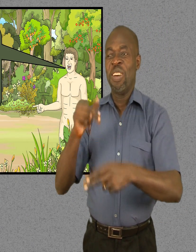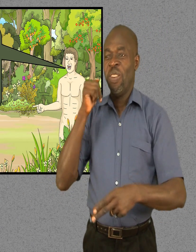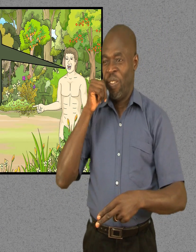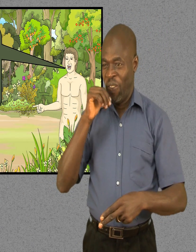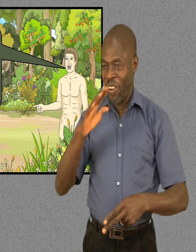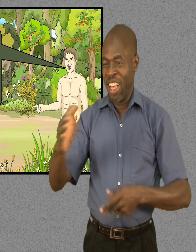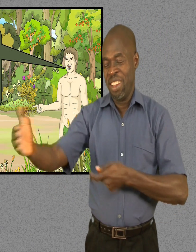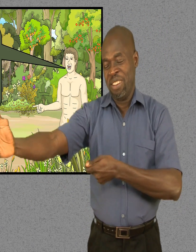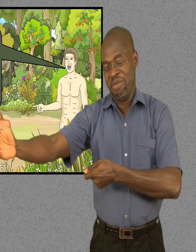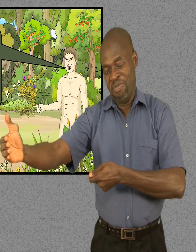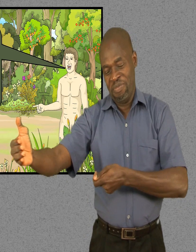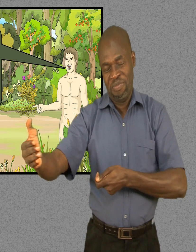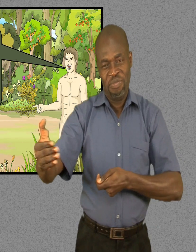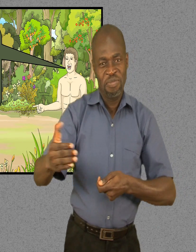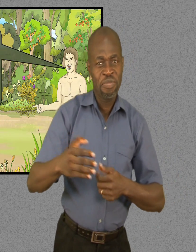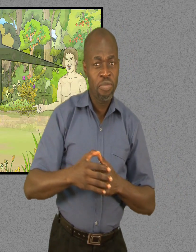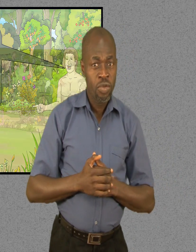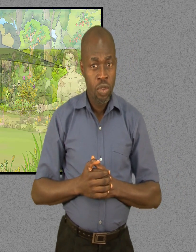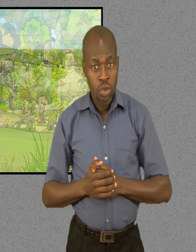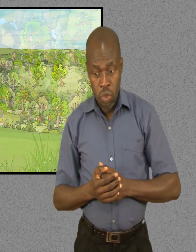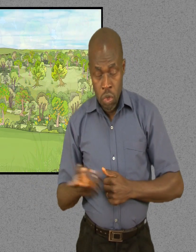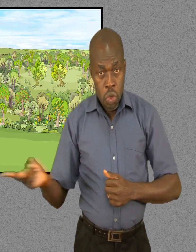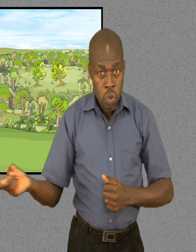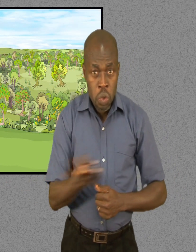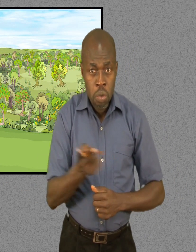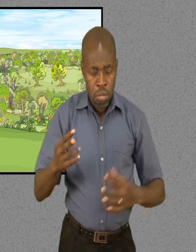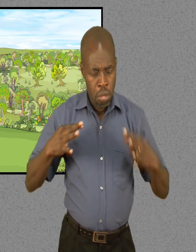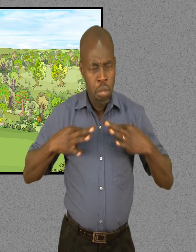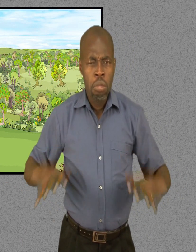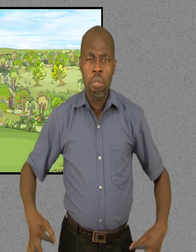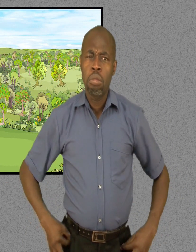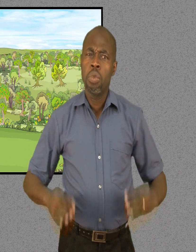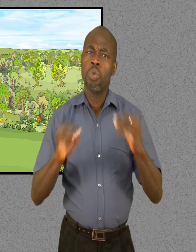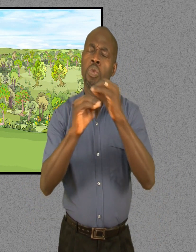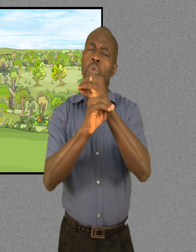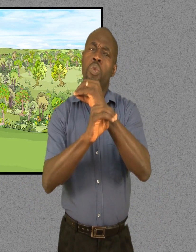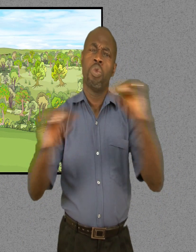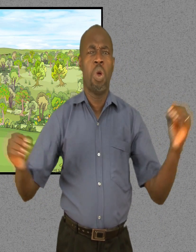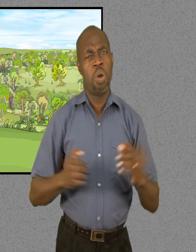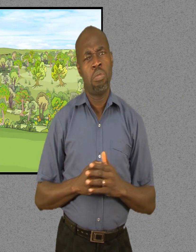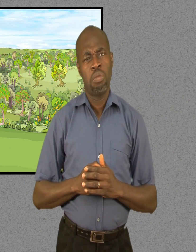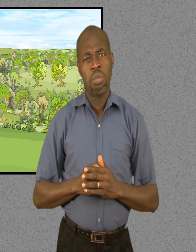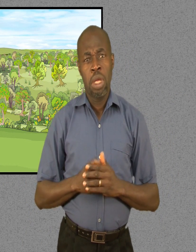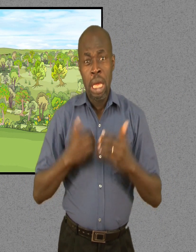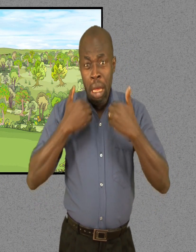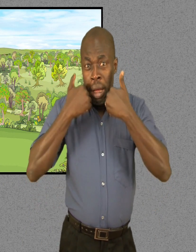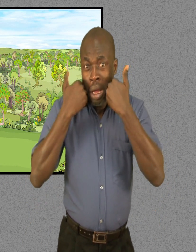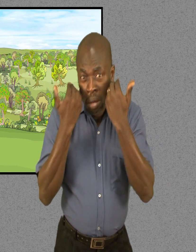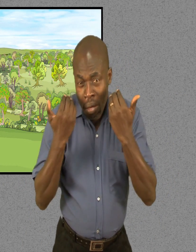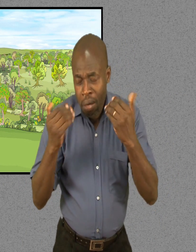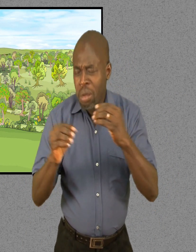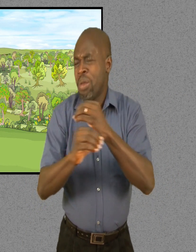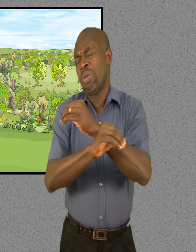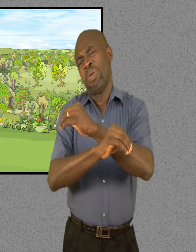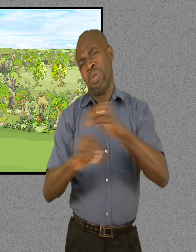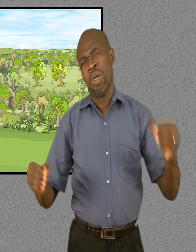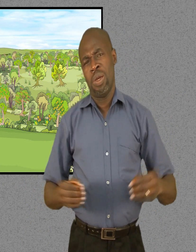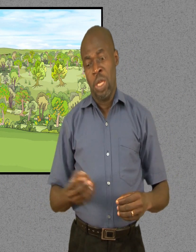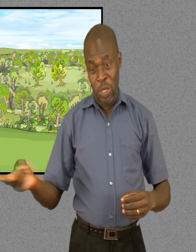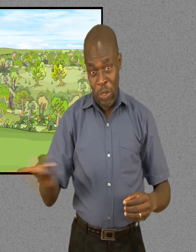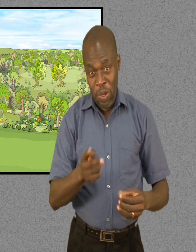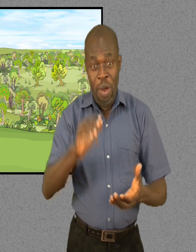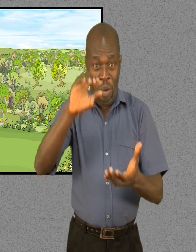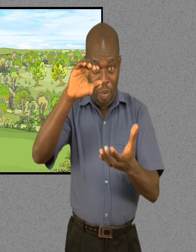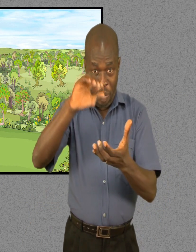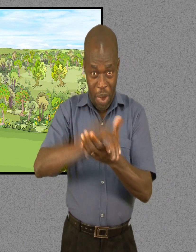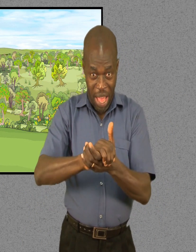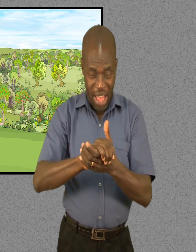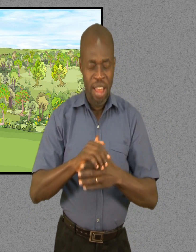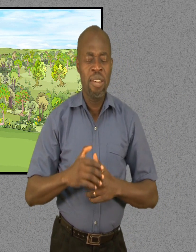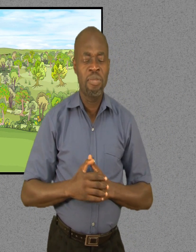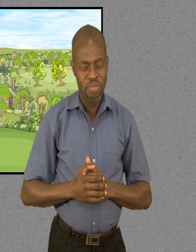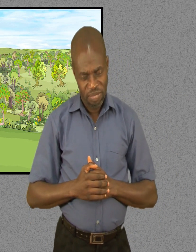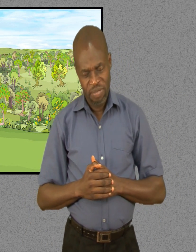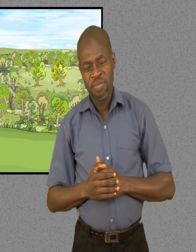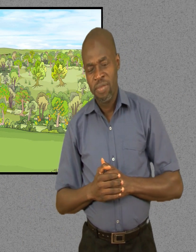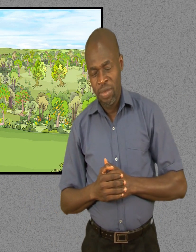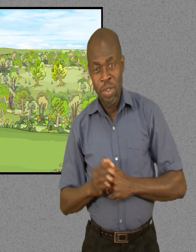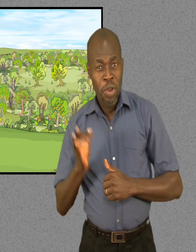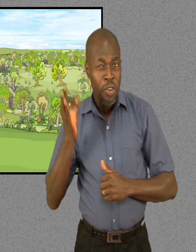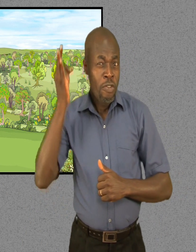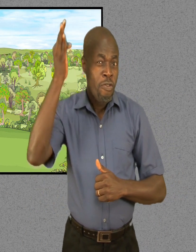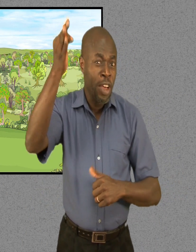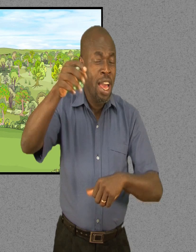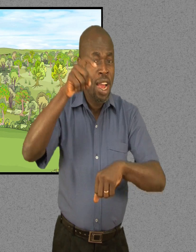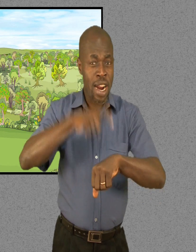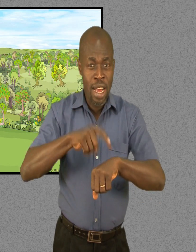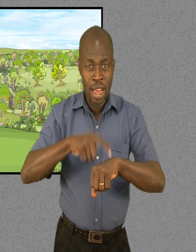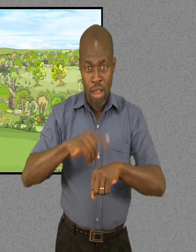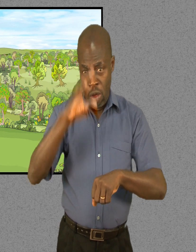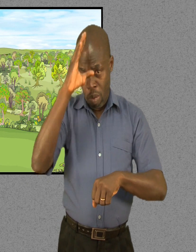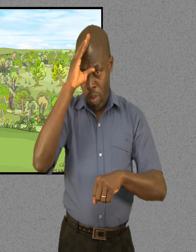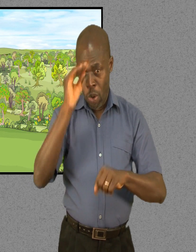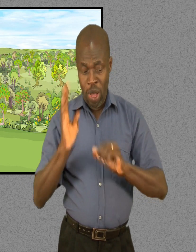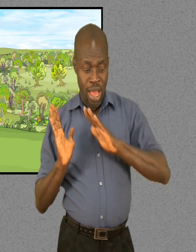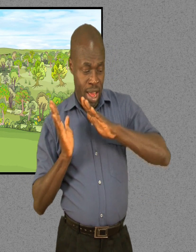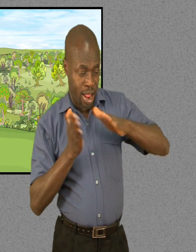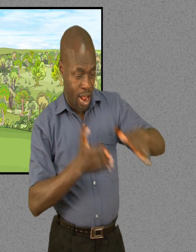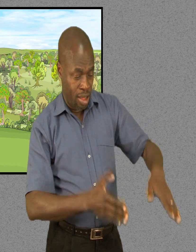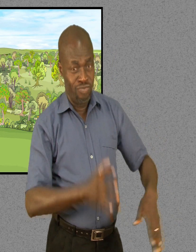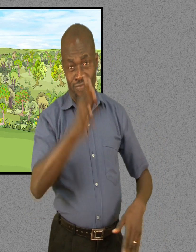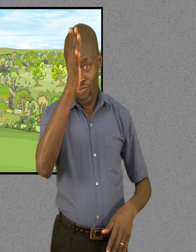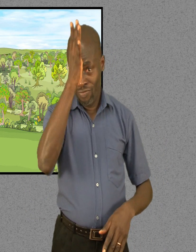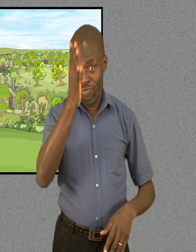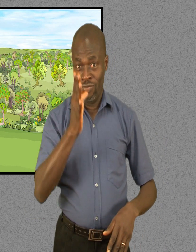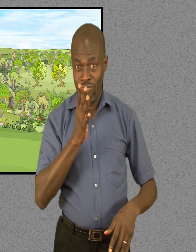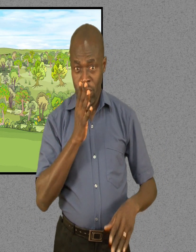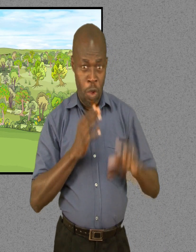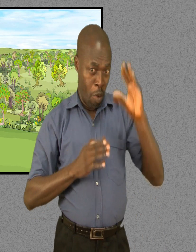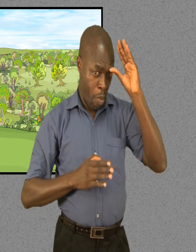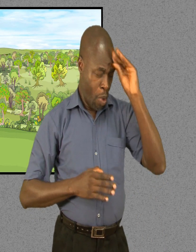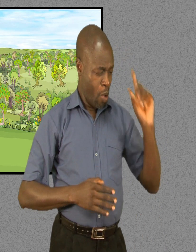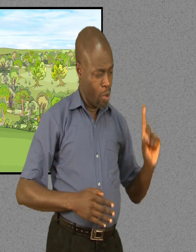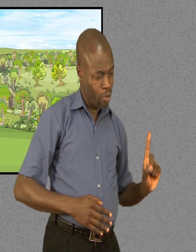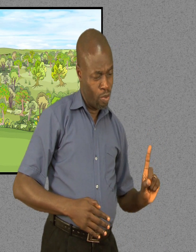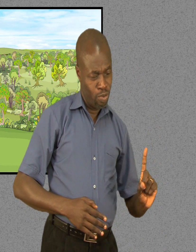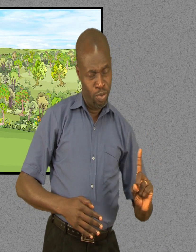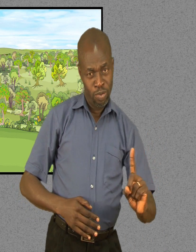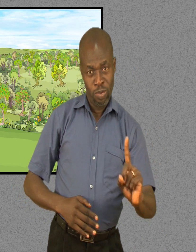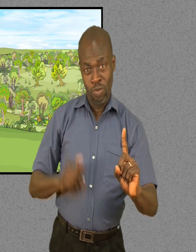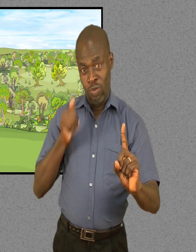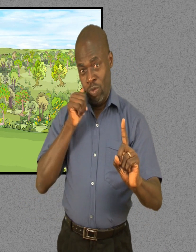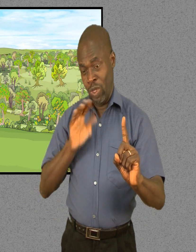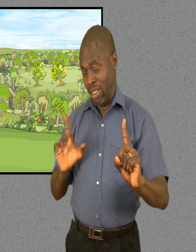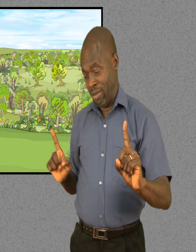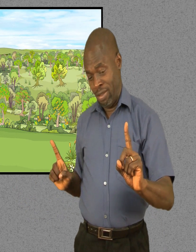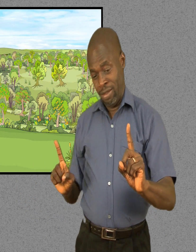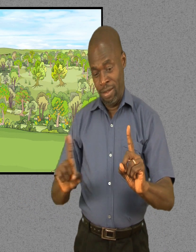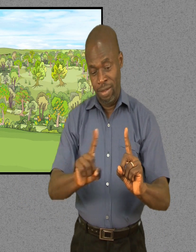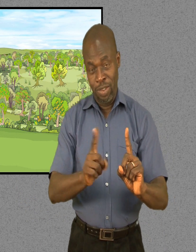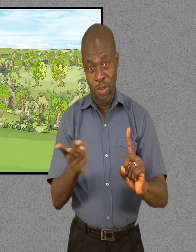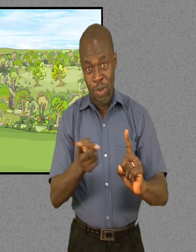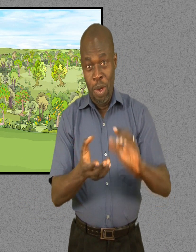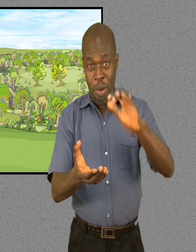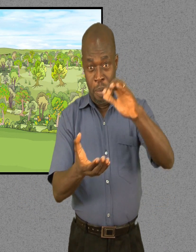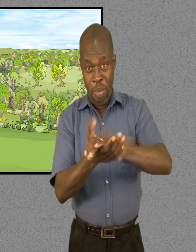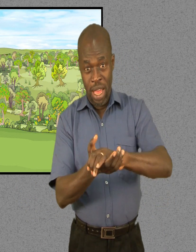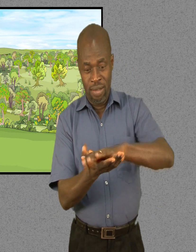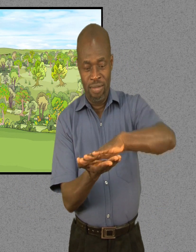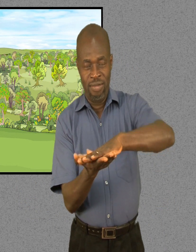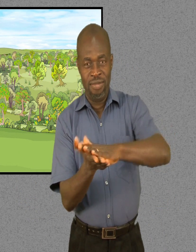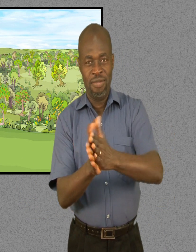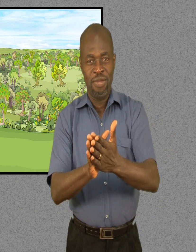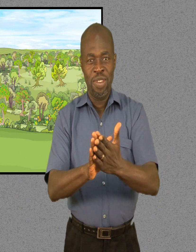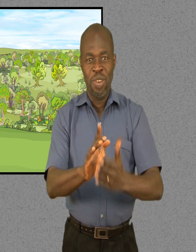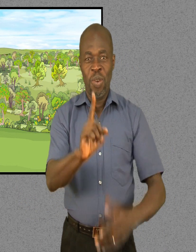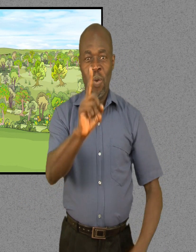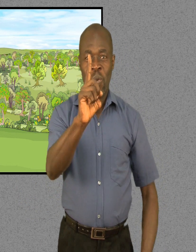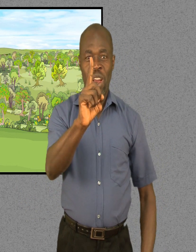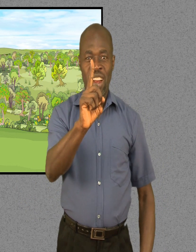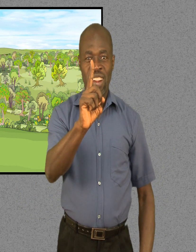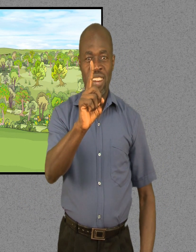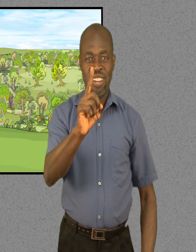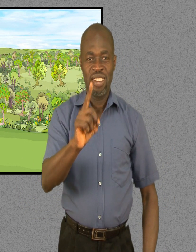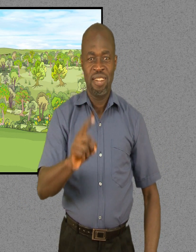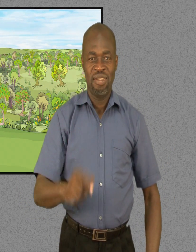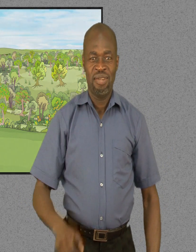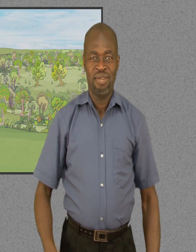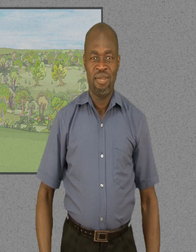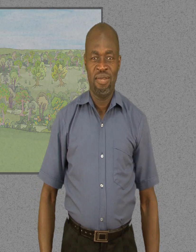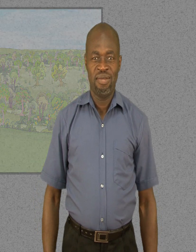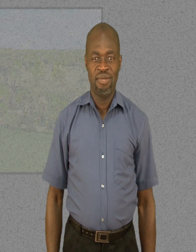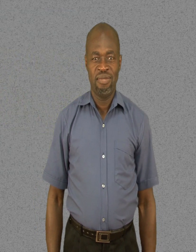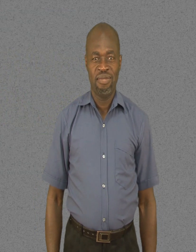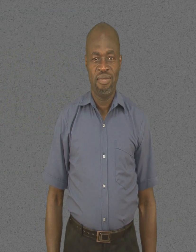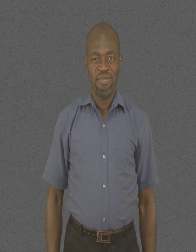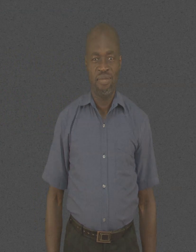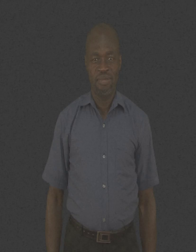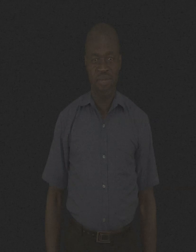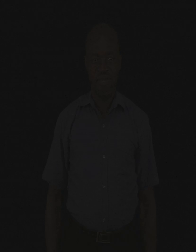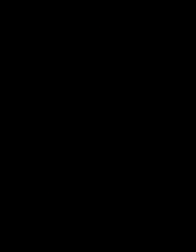For this reason a man will leave his father and mother and be united to his wife, and they will become one flesh. And the man and his wife were both naked, and they were not ashamed.